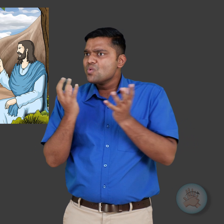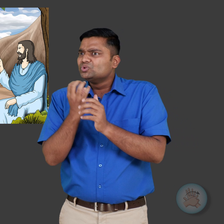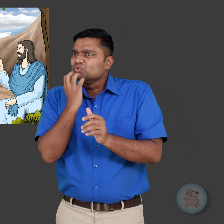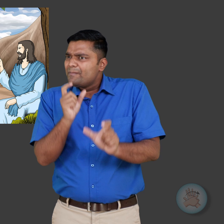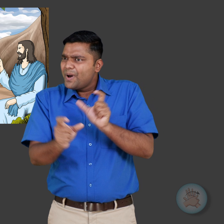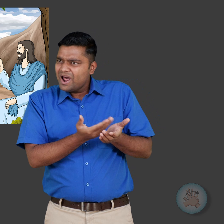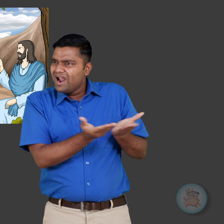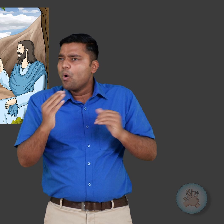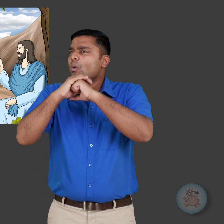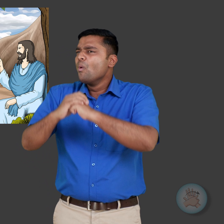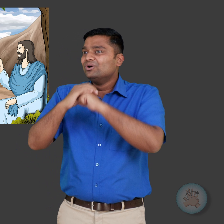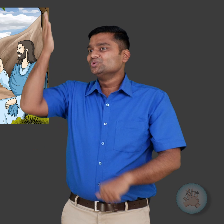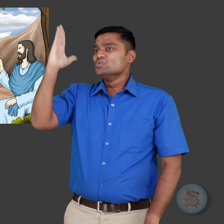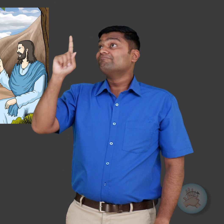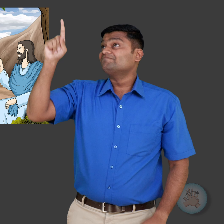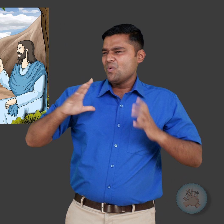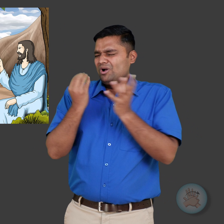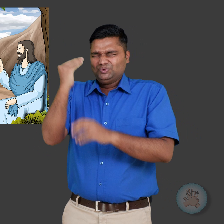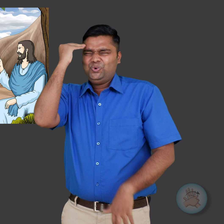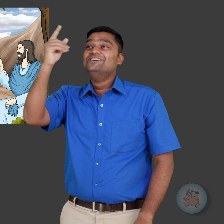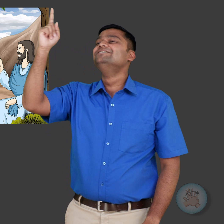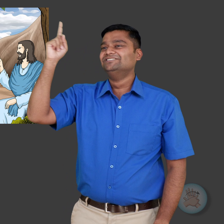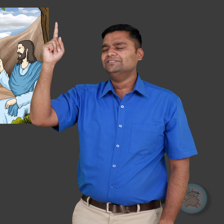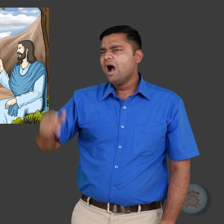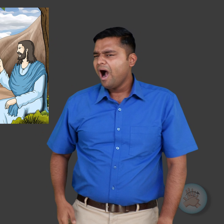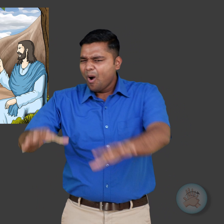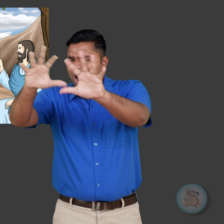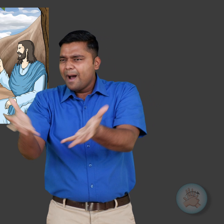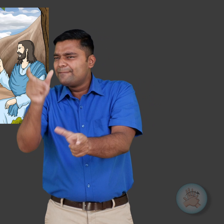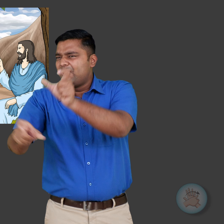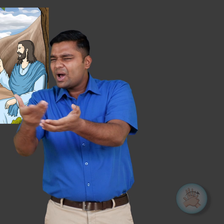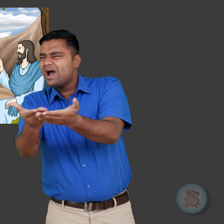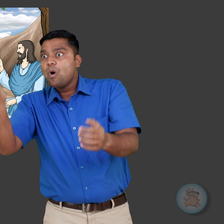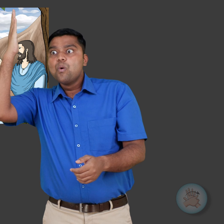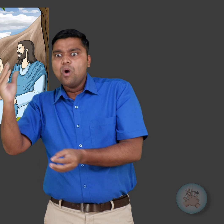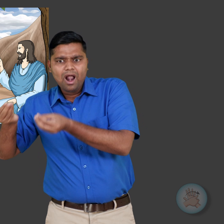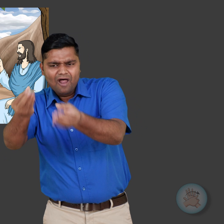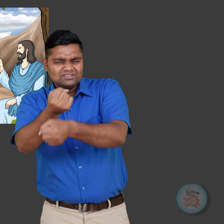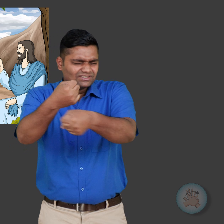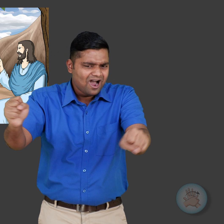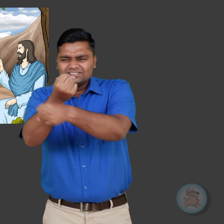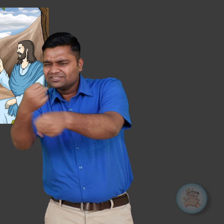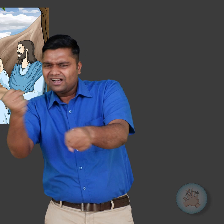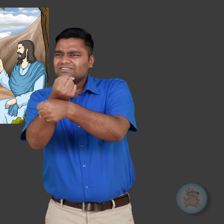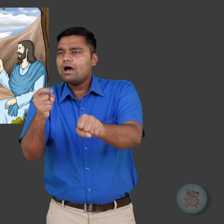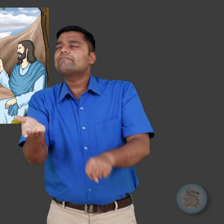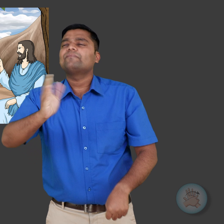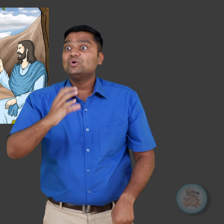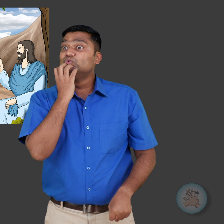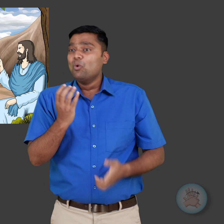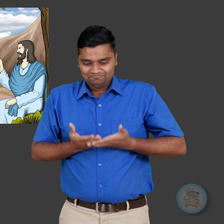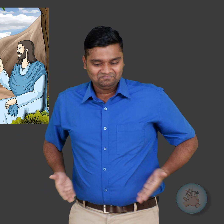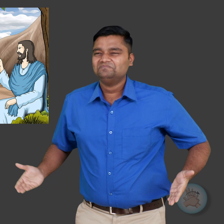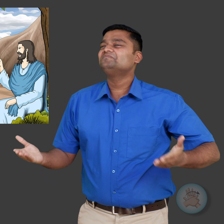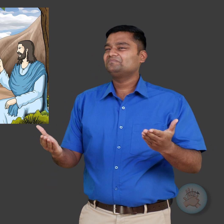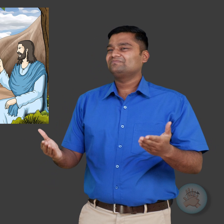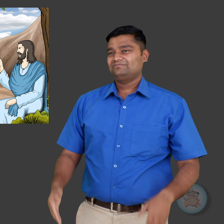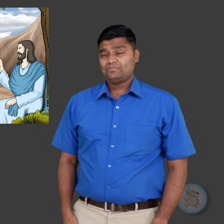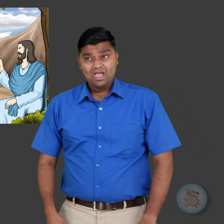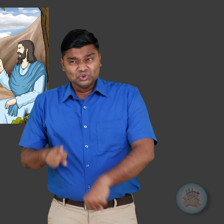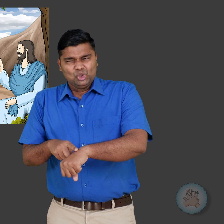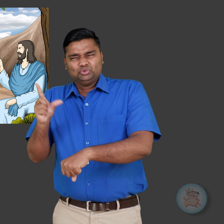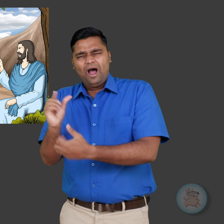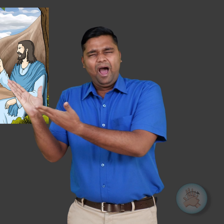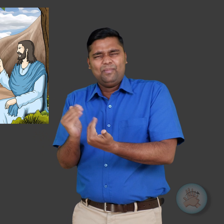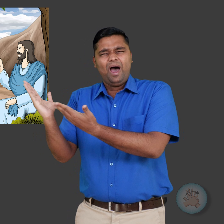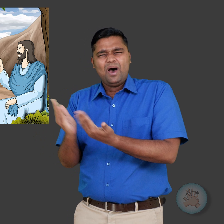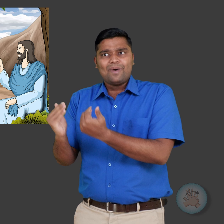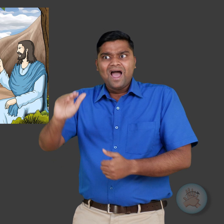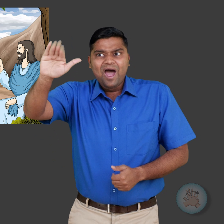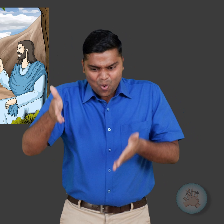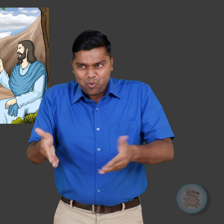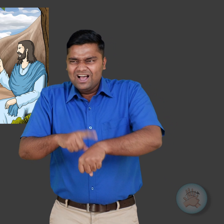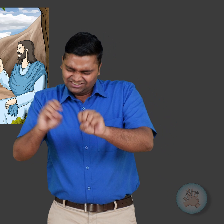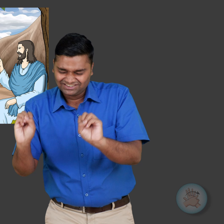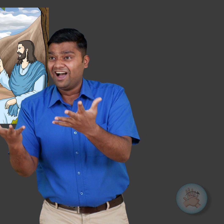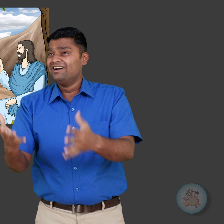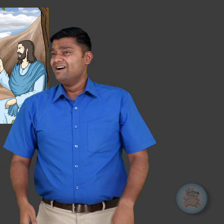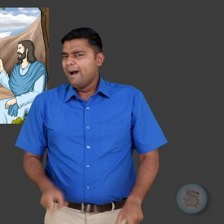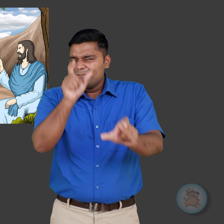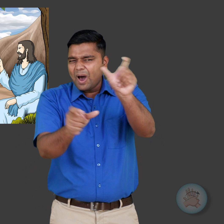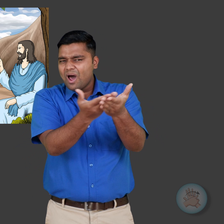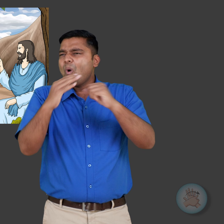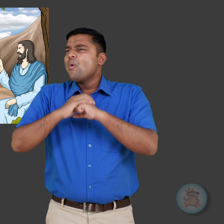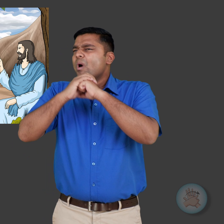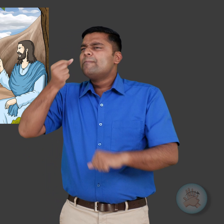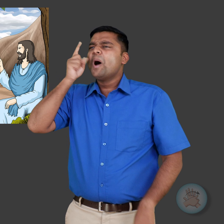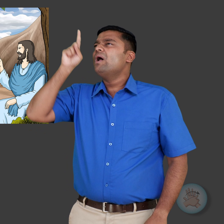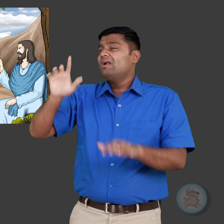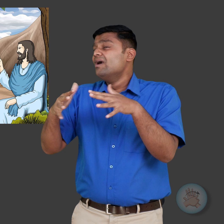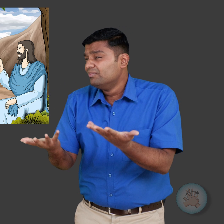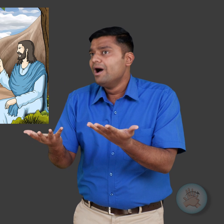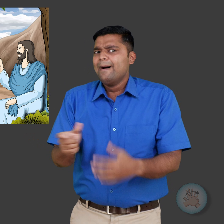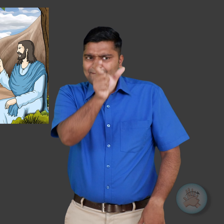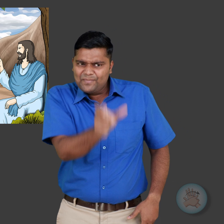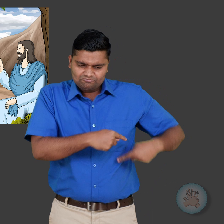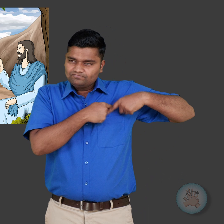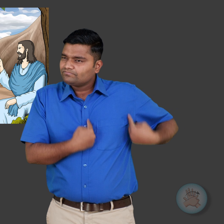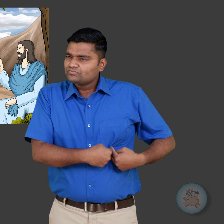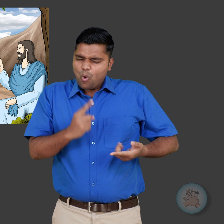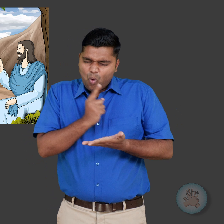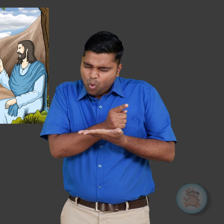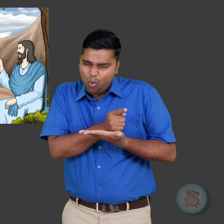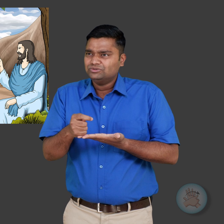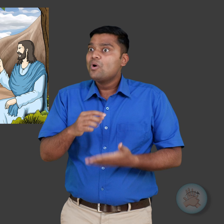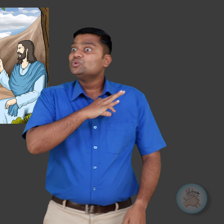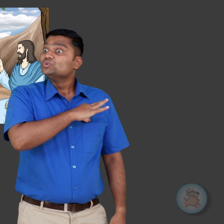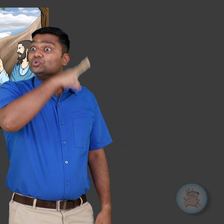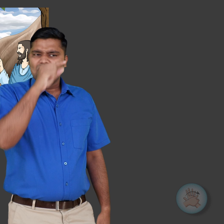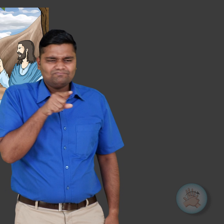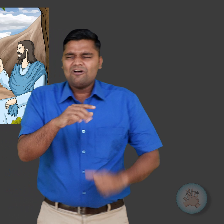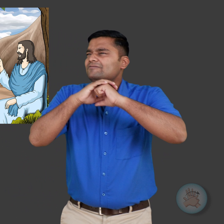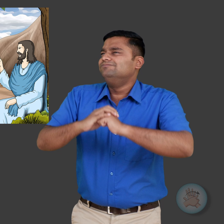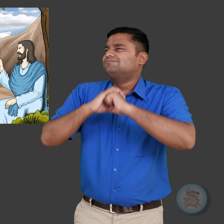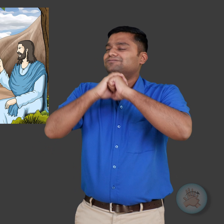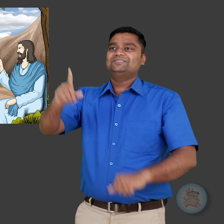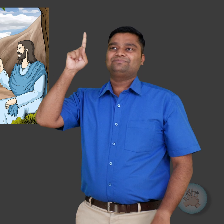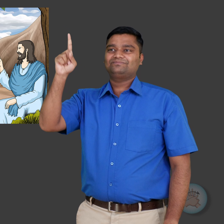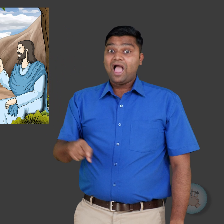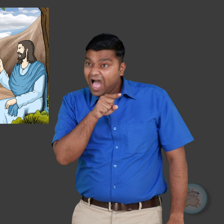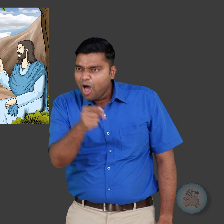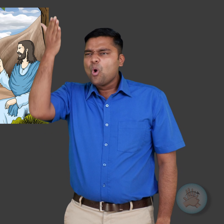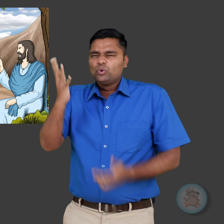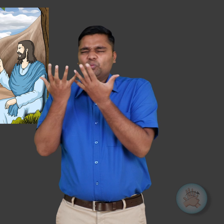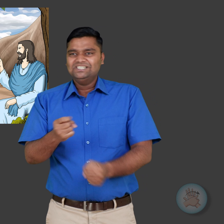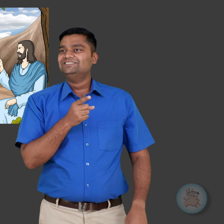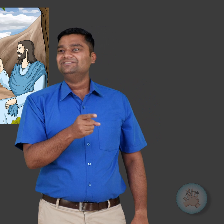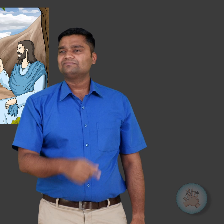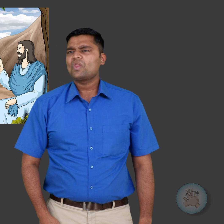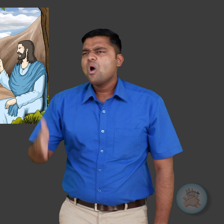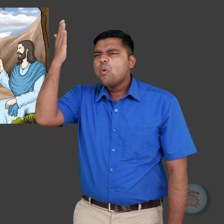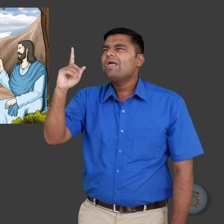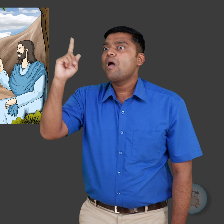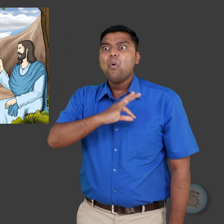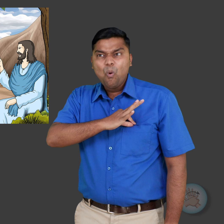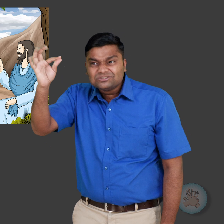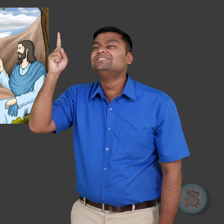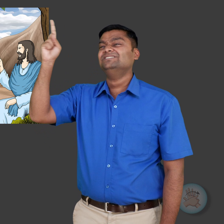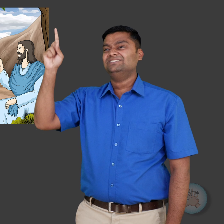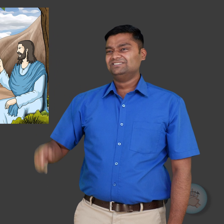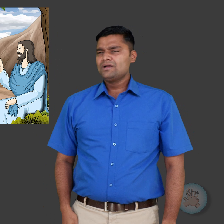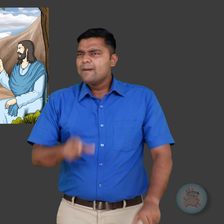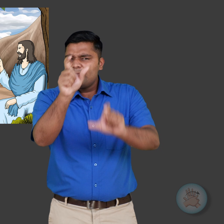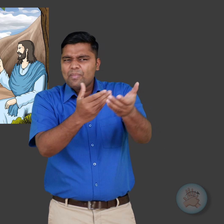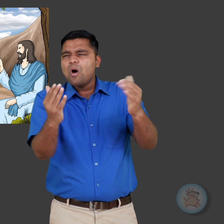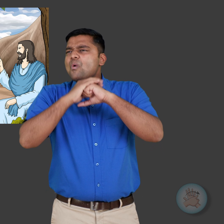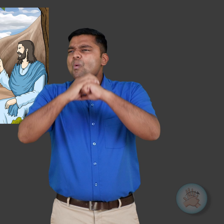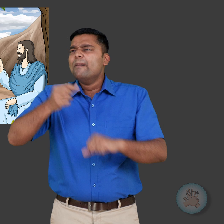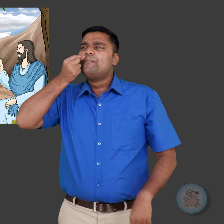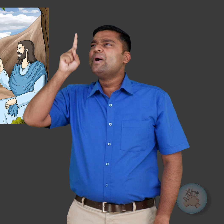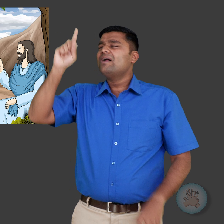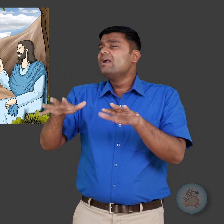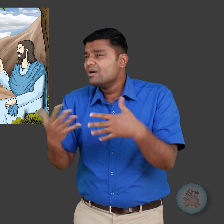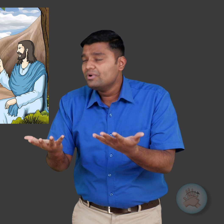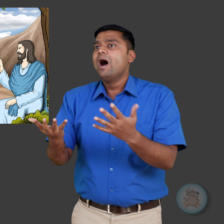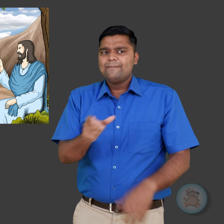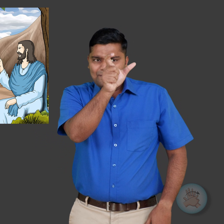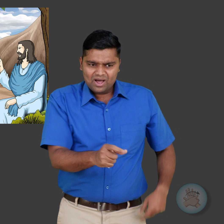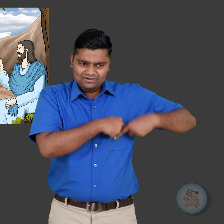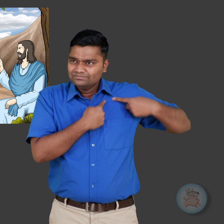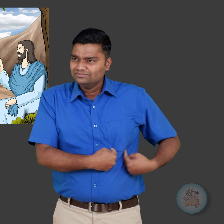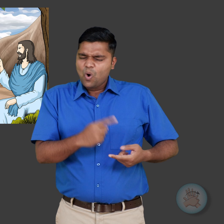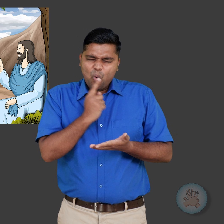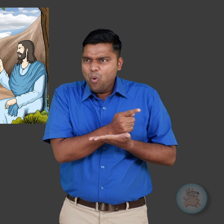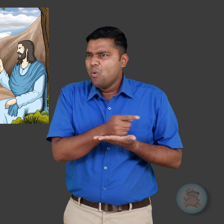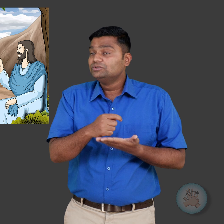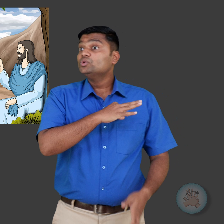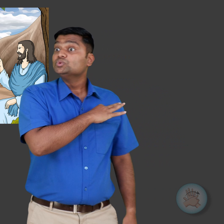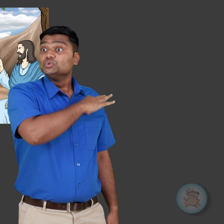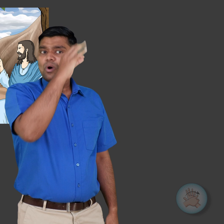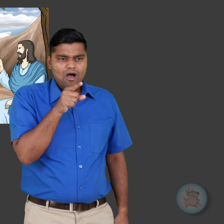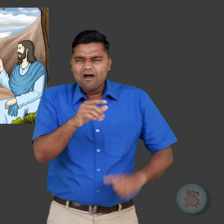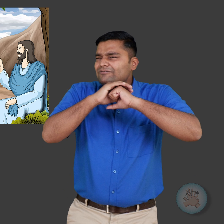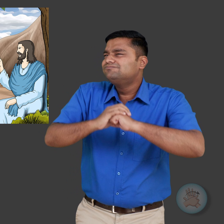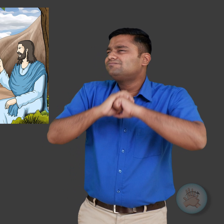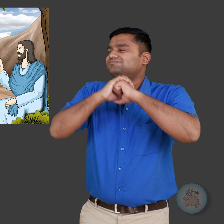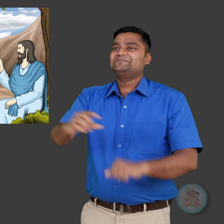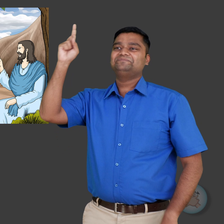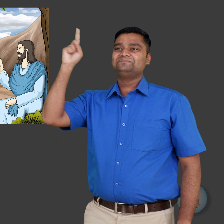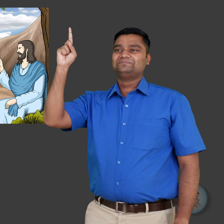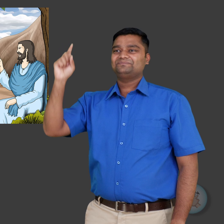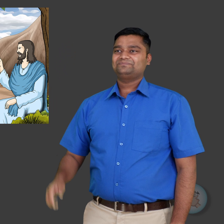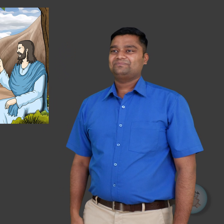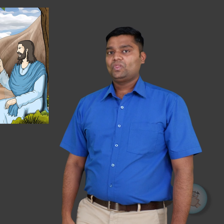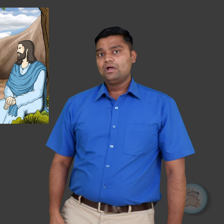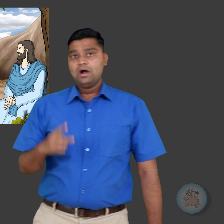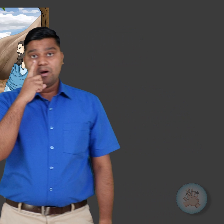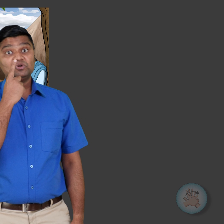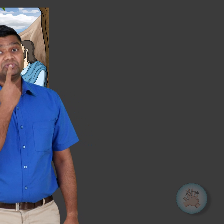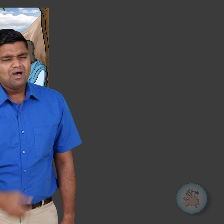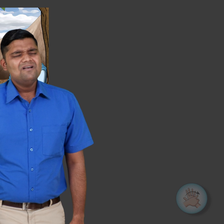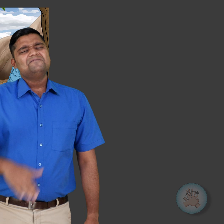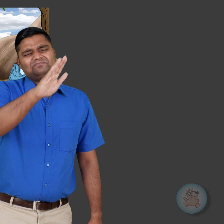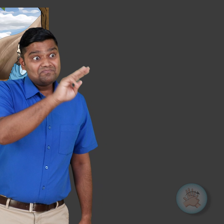You worship what you do not know; we worship what we do know, for salvation is from the Jews. But a time is coming and has now come when the true worshipers will worship the Father in spirit and in truth, for the Father is seeking such as these to worship Him.